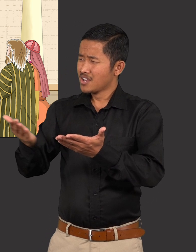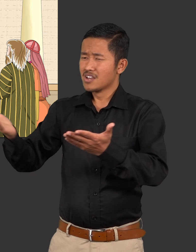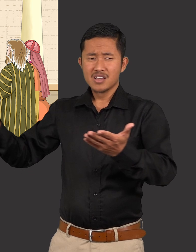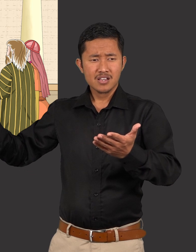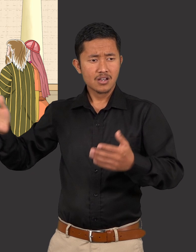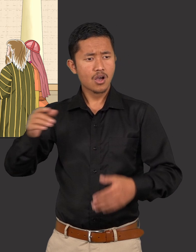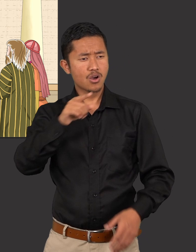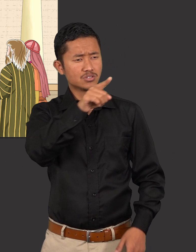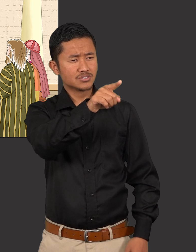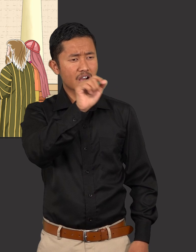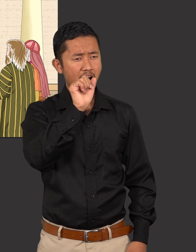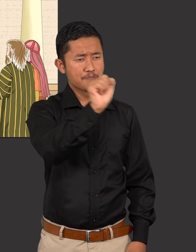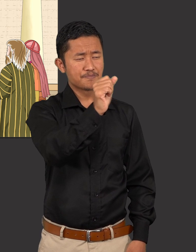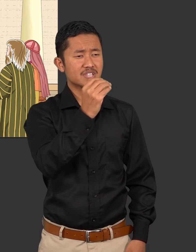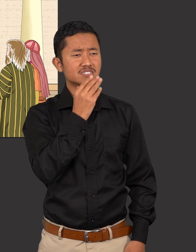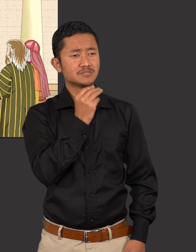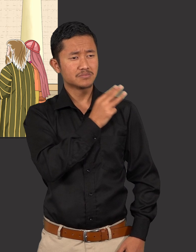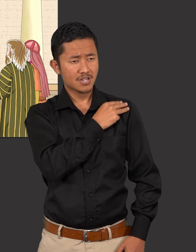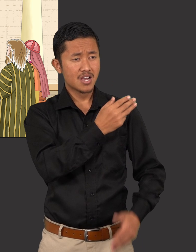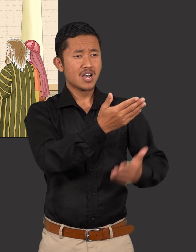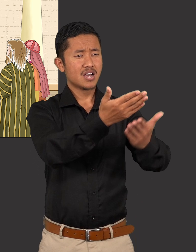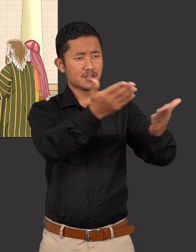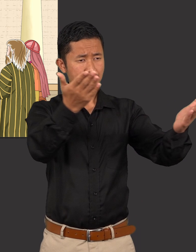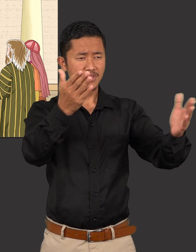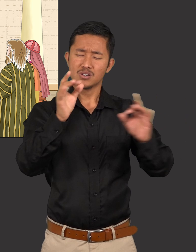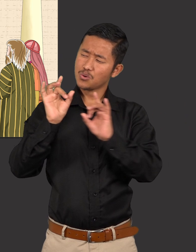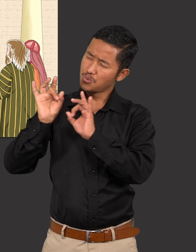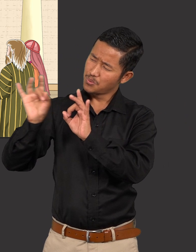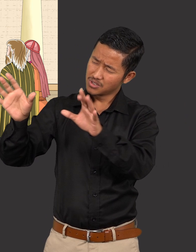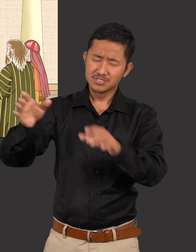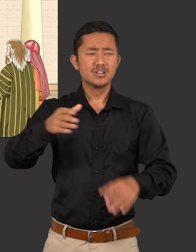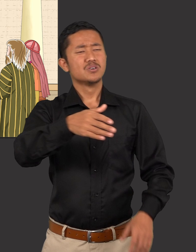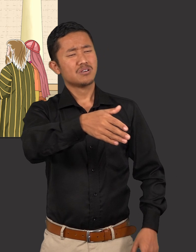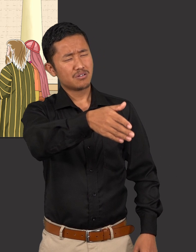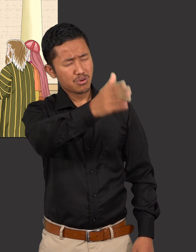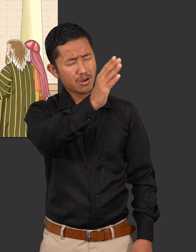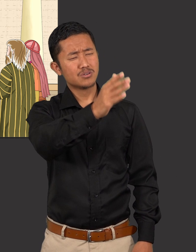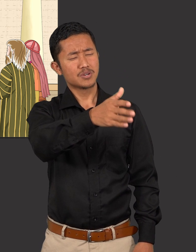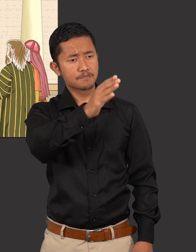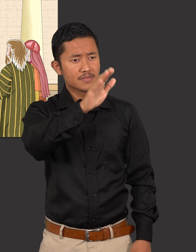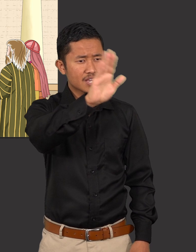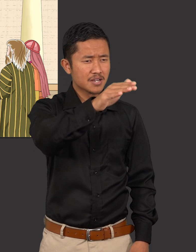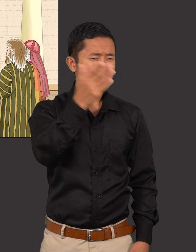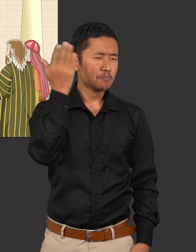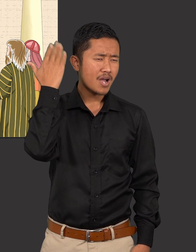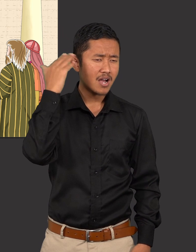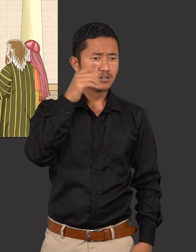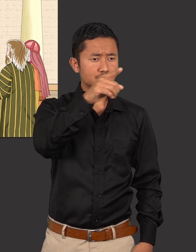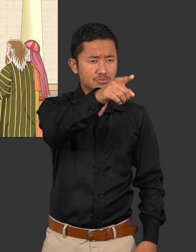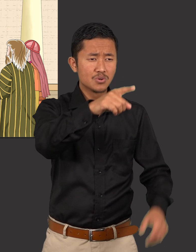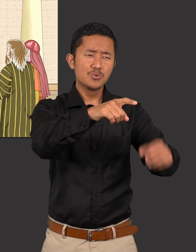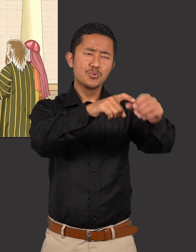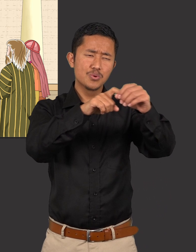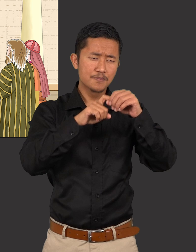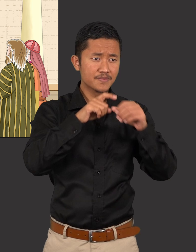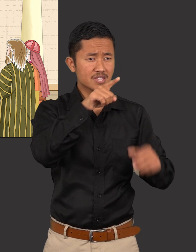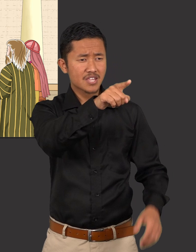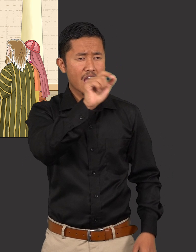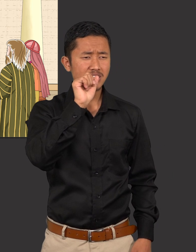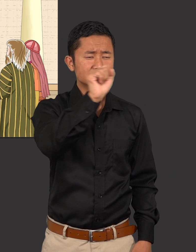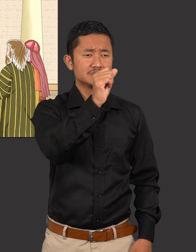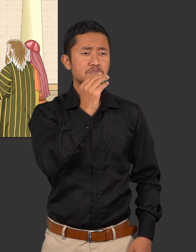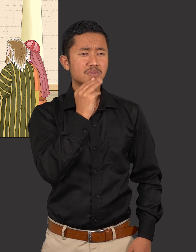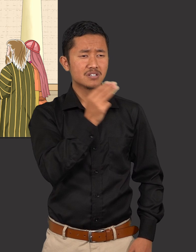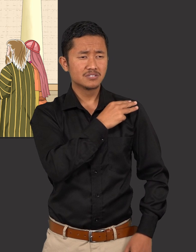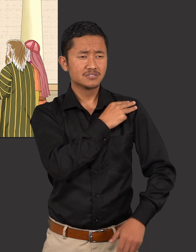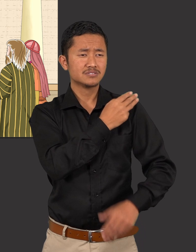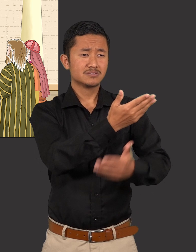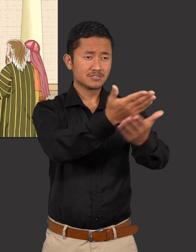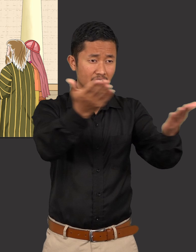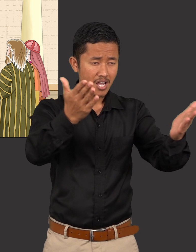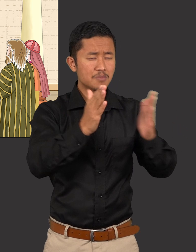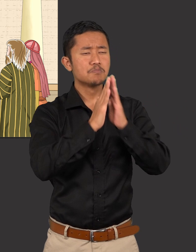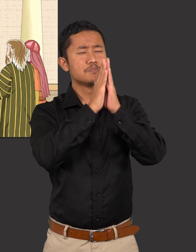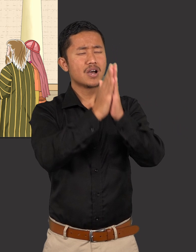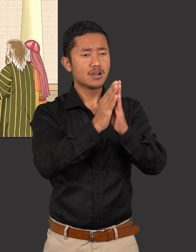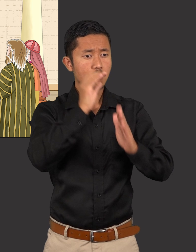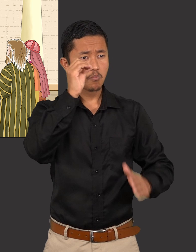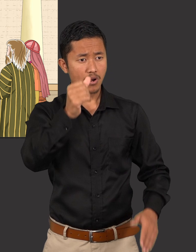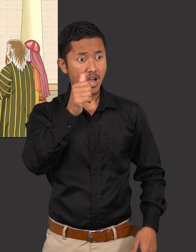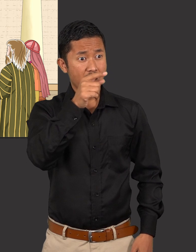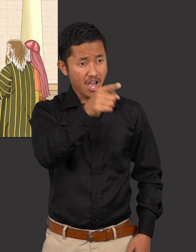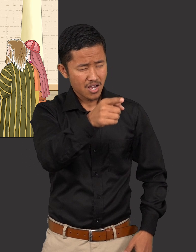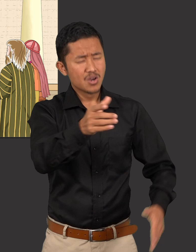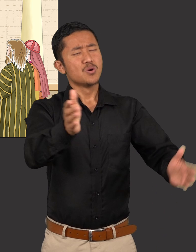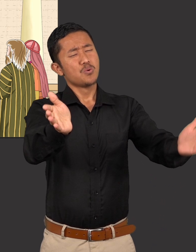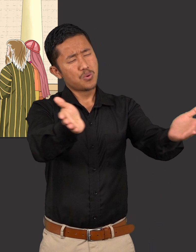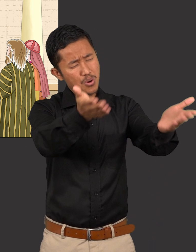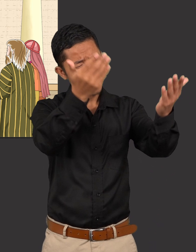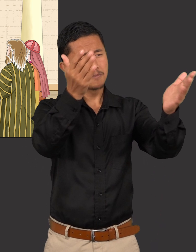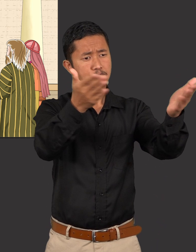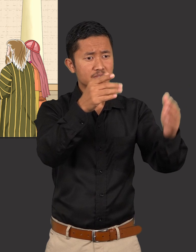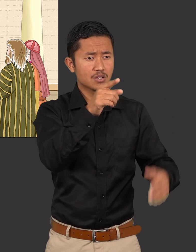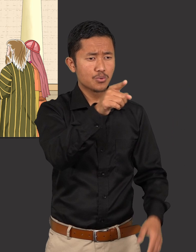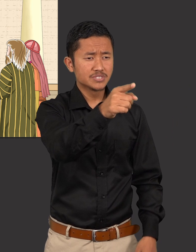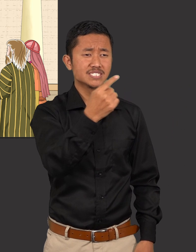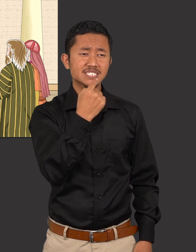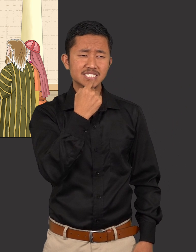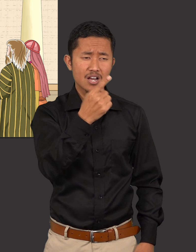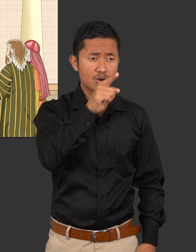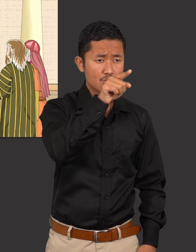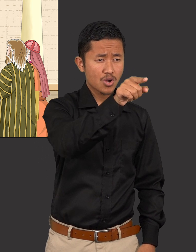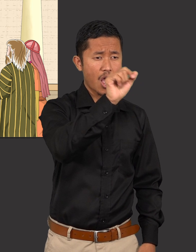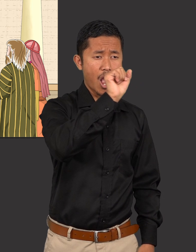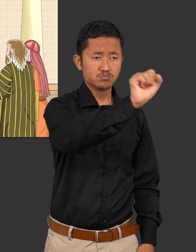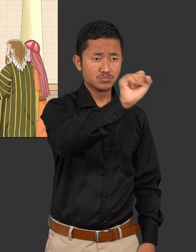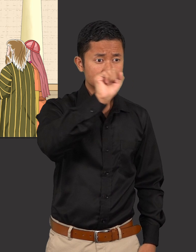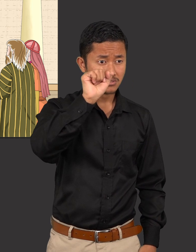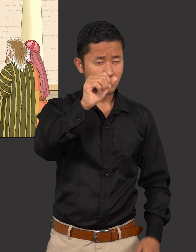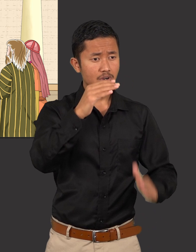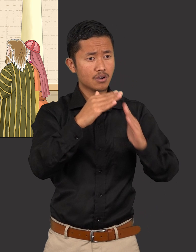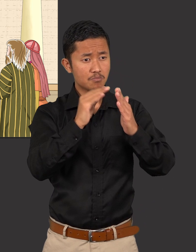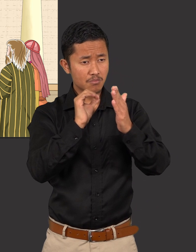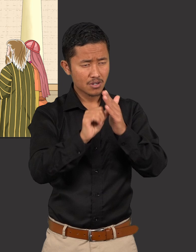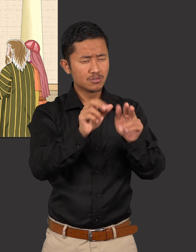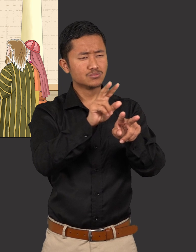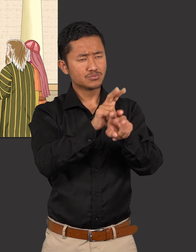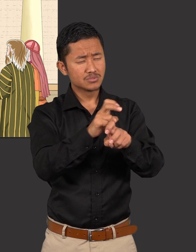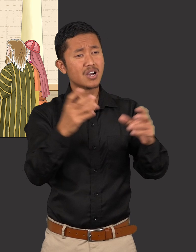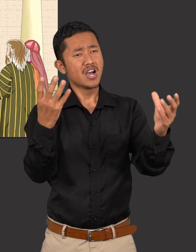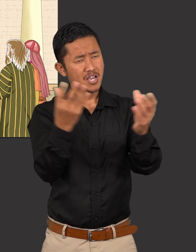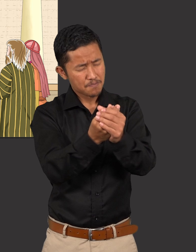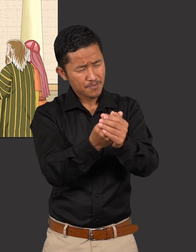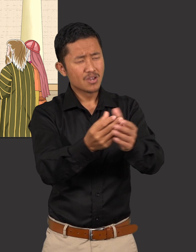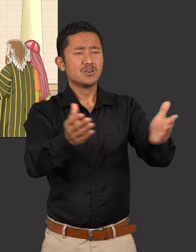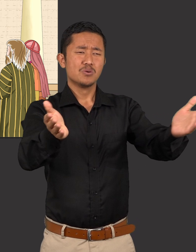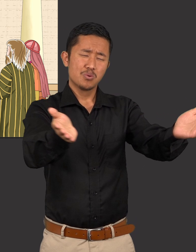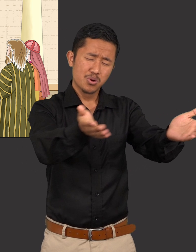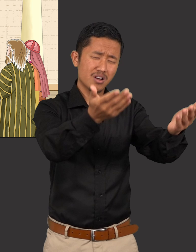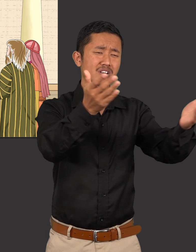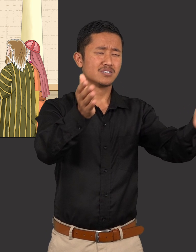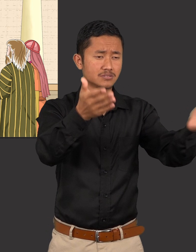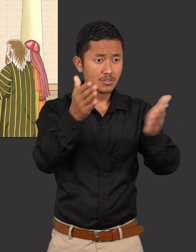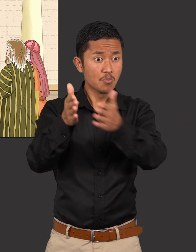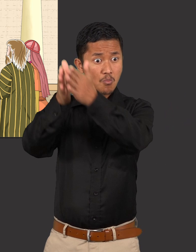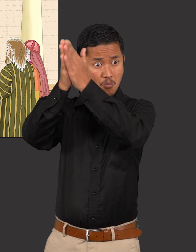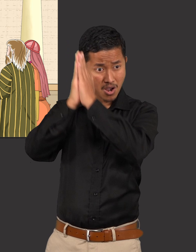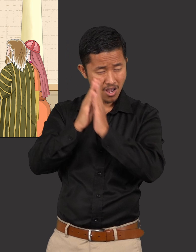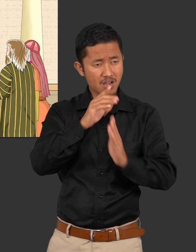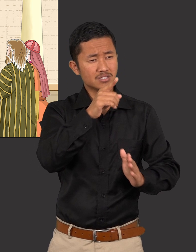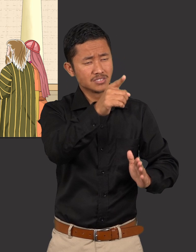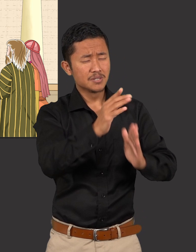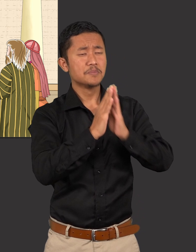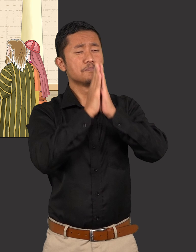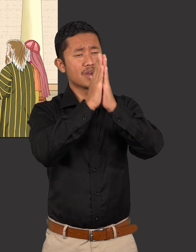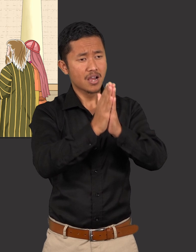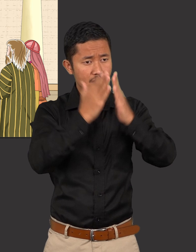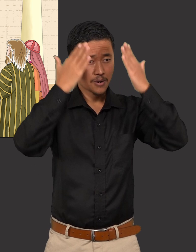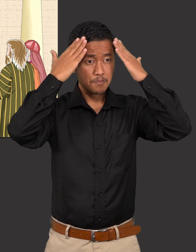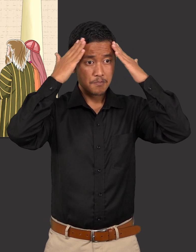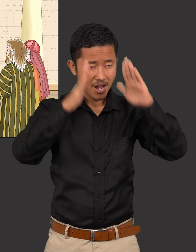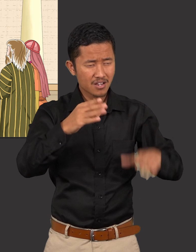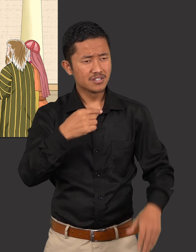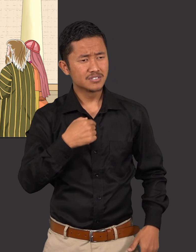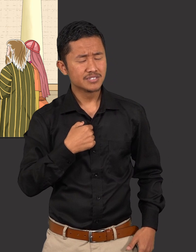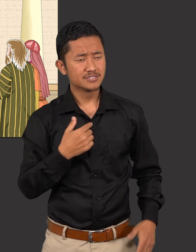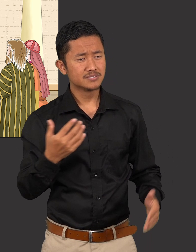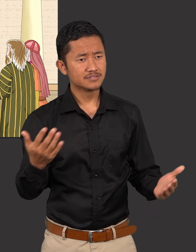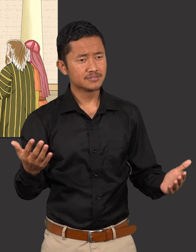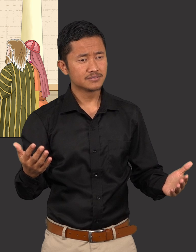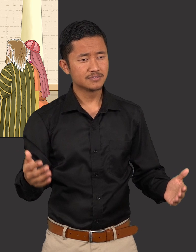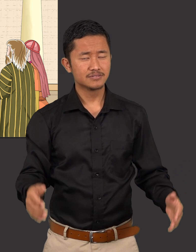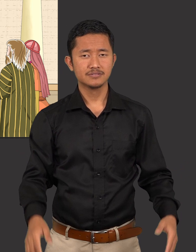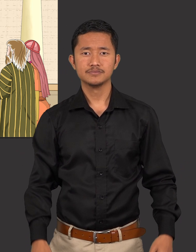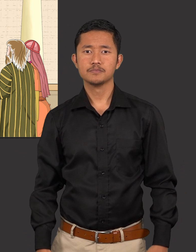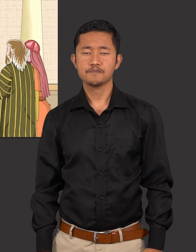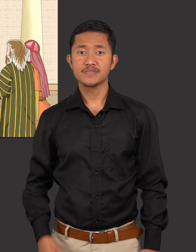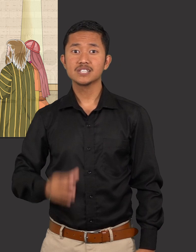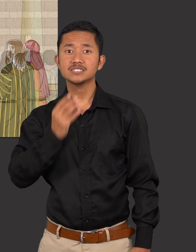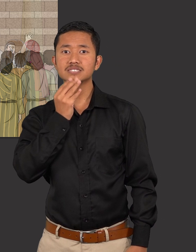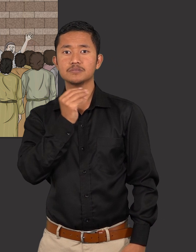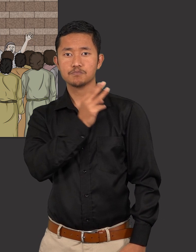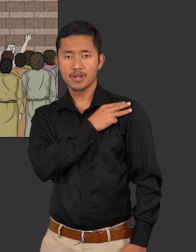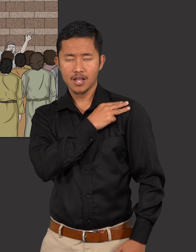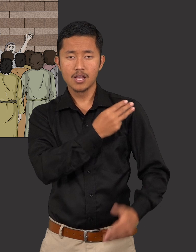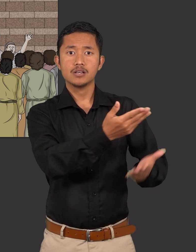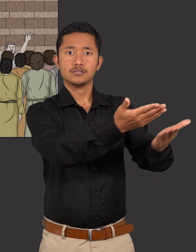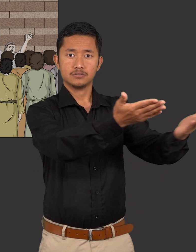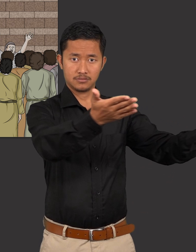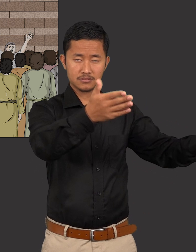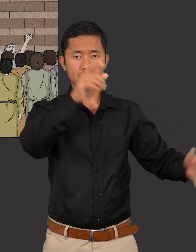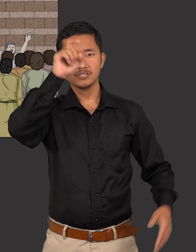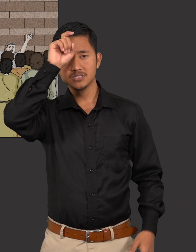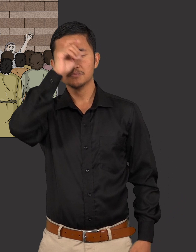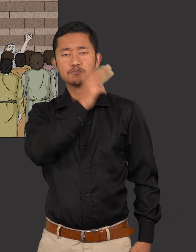Go, worship the LORD as you have requested. Take your flocks and herds as well, just as you have said, and depart! And bless me also.”